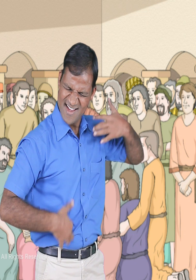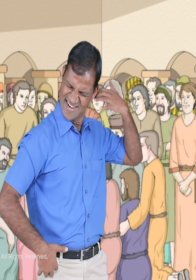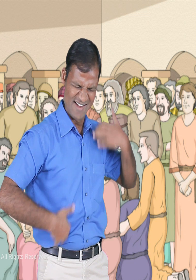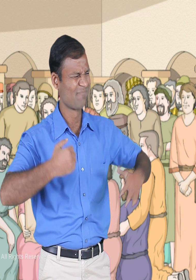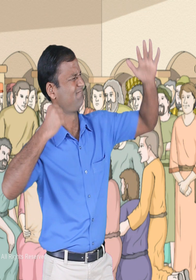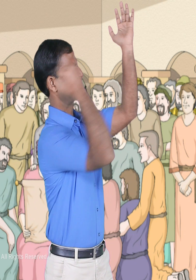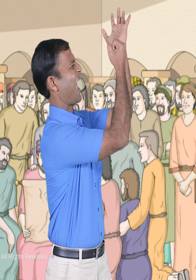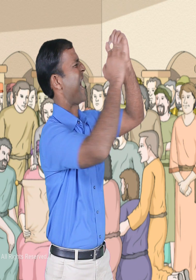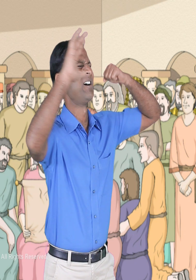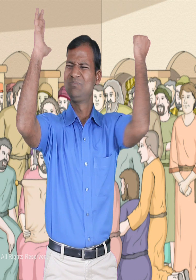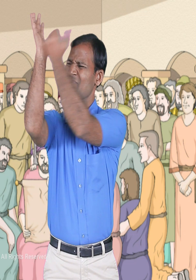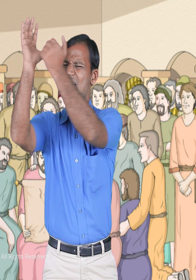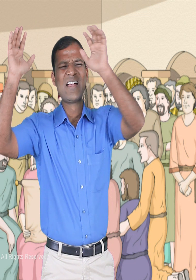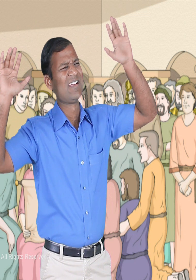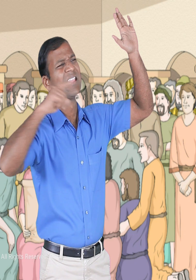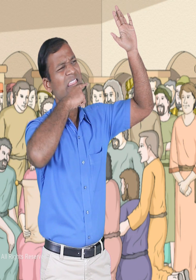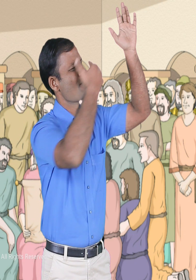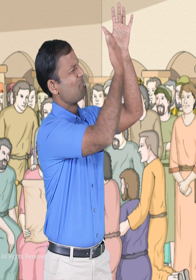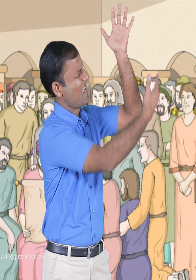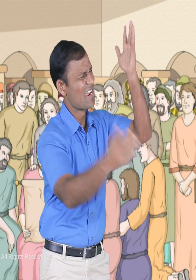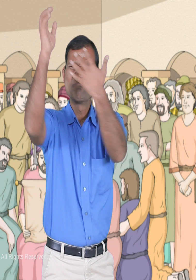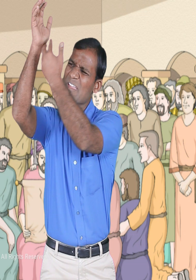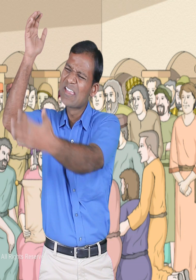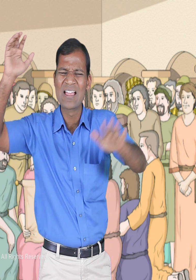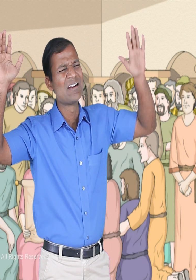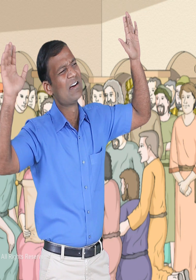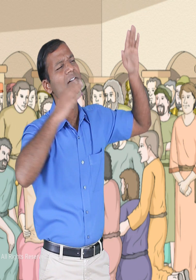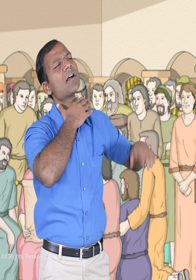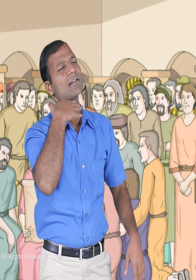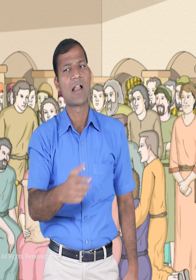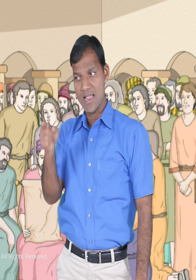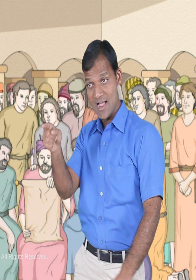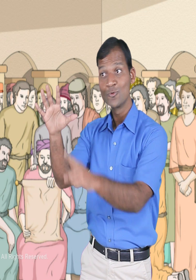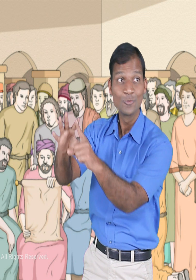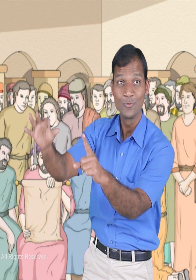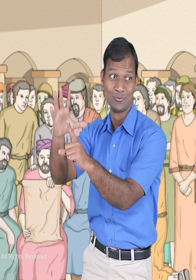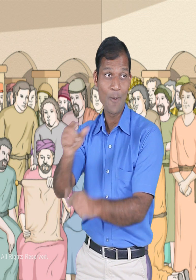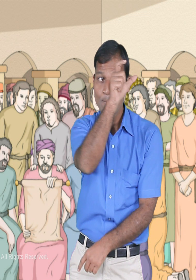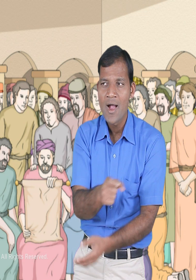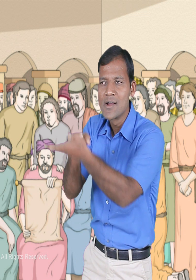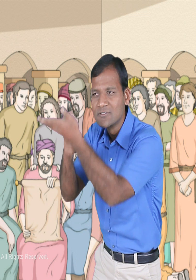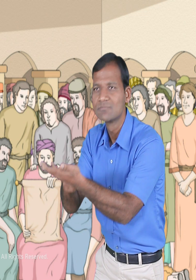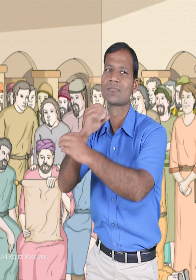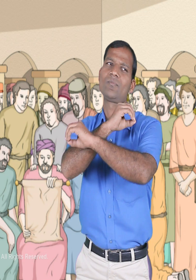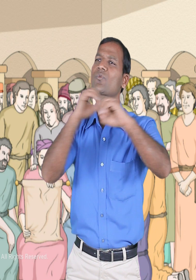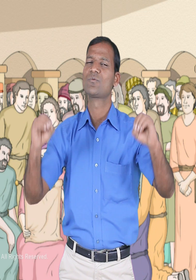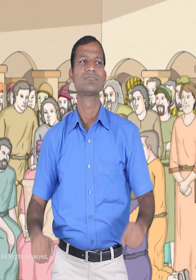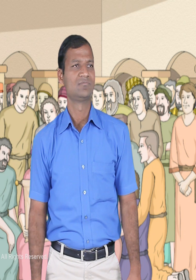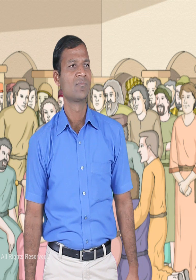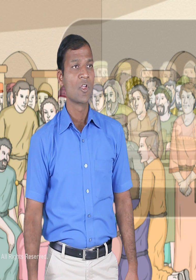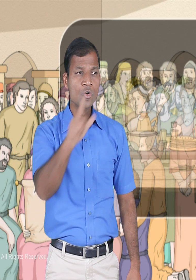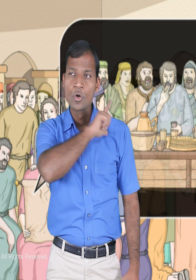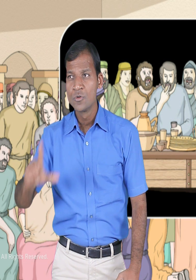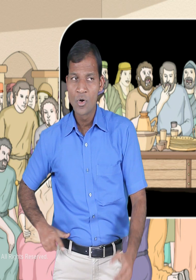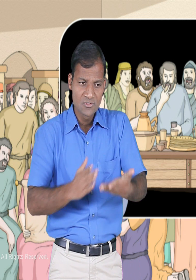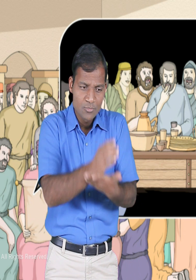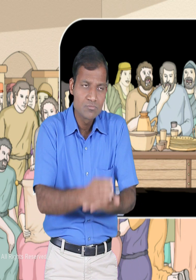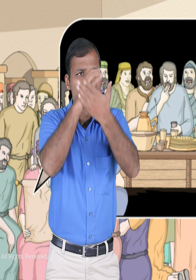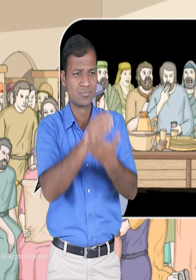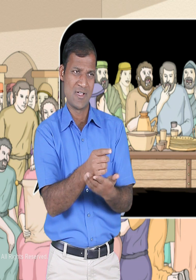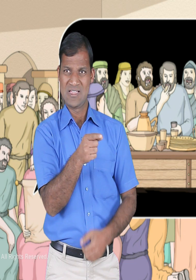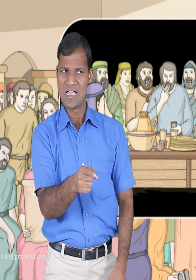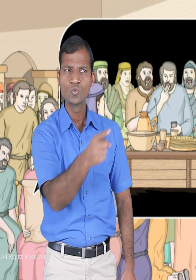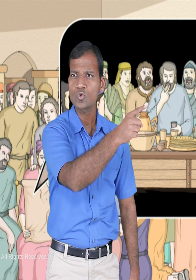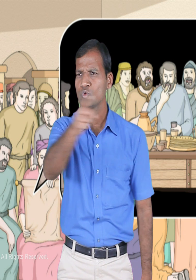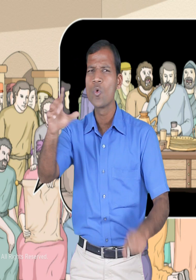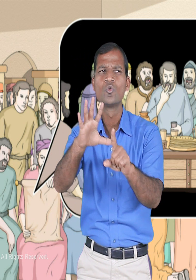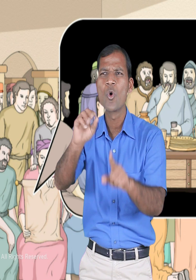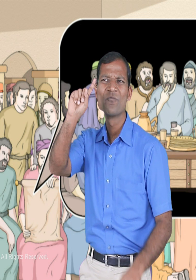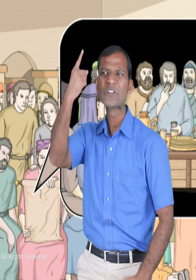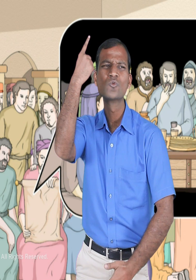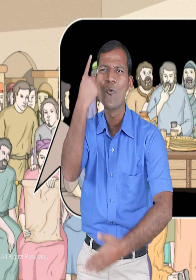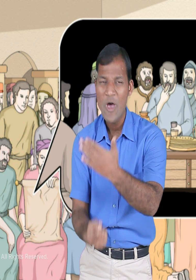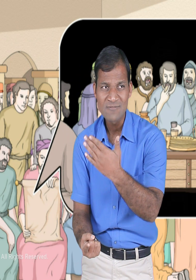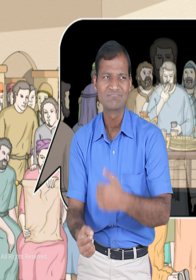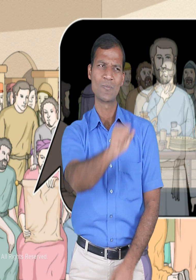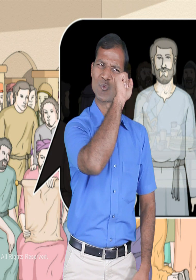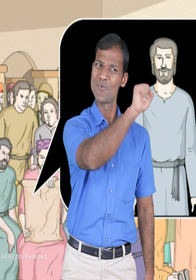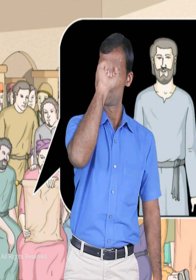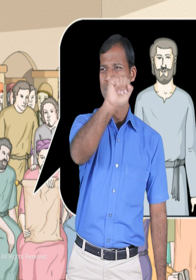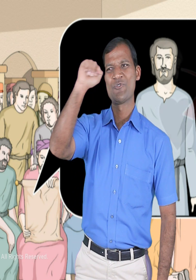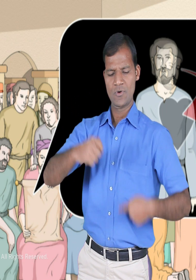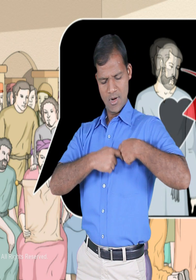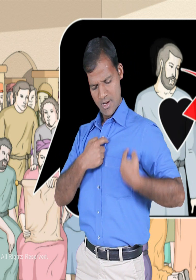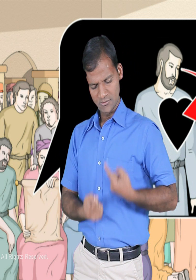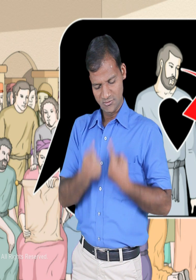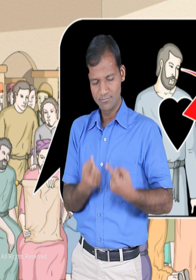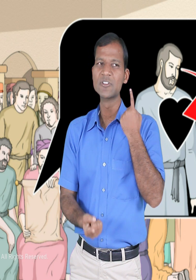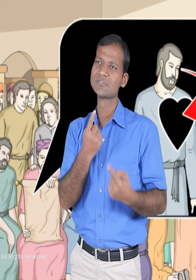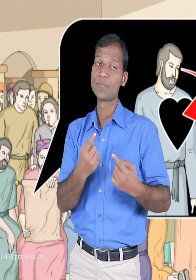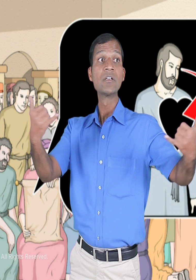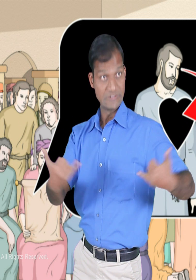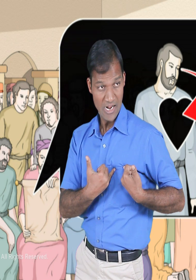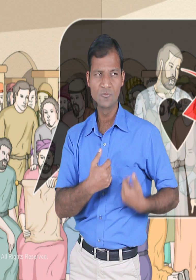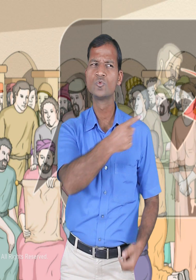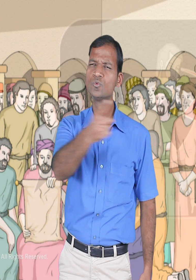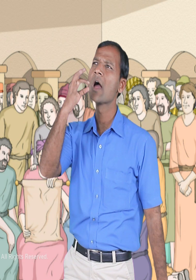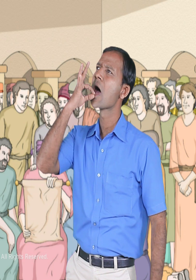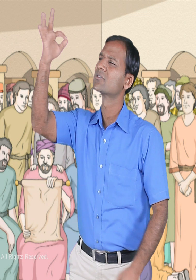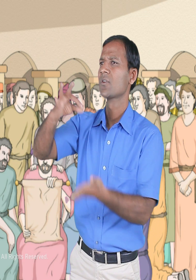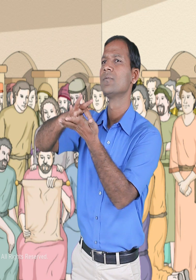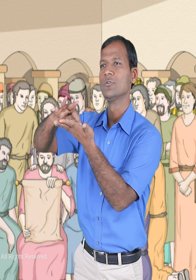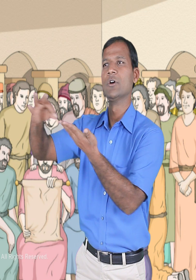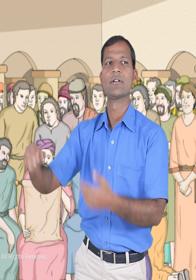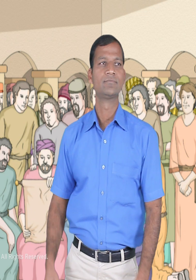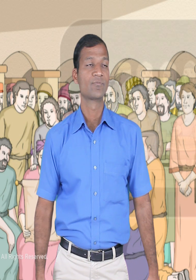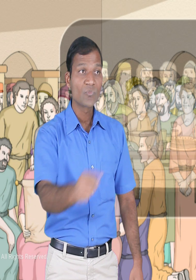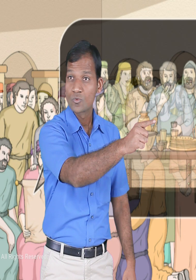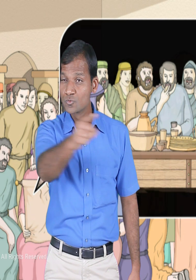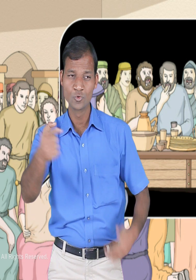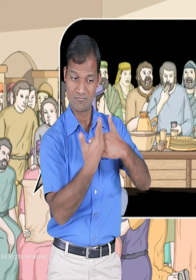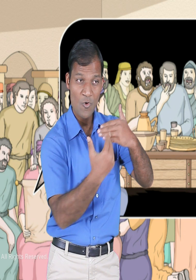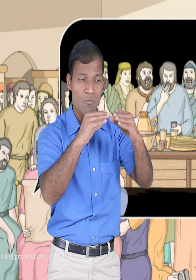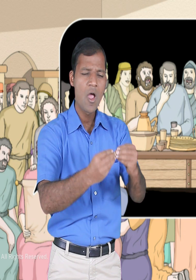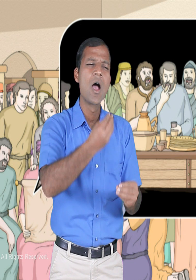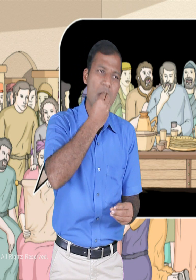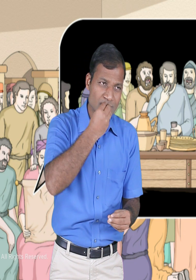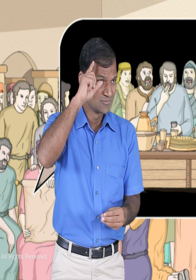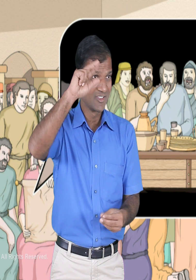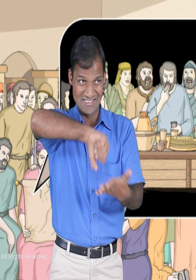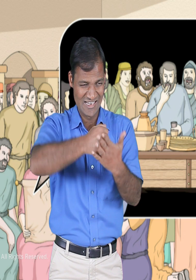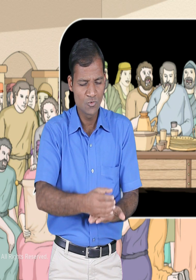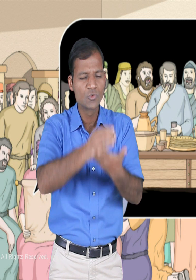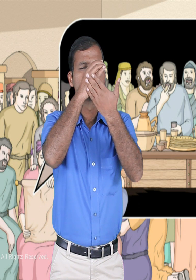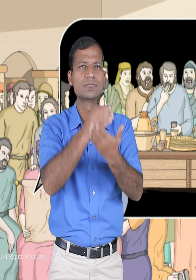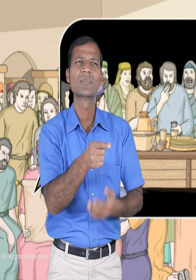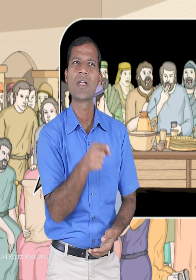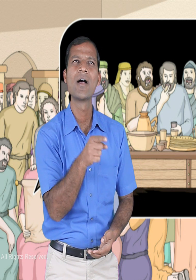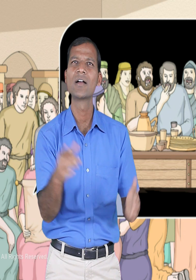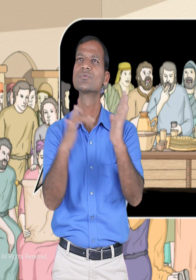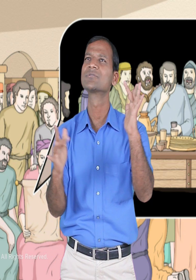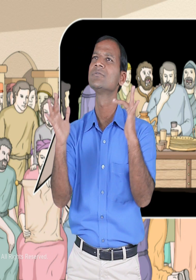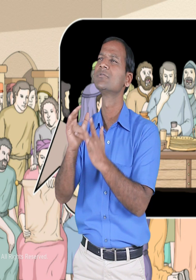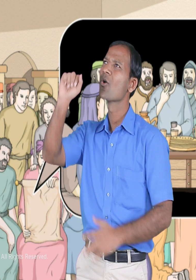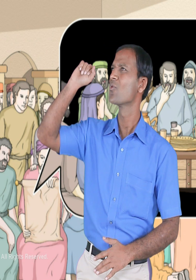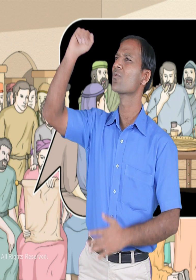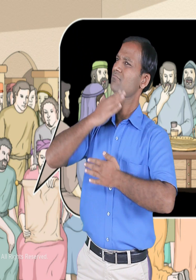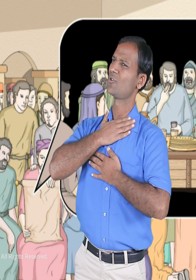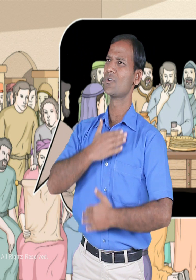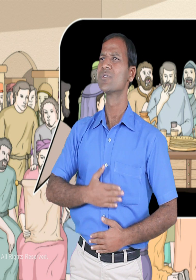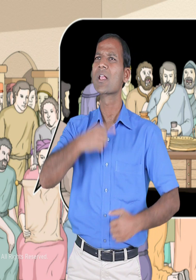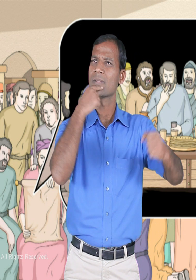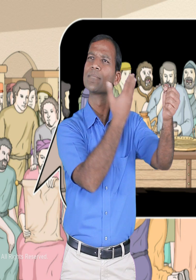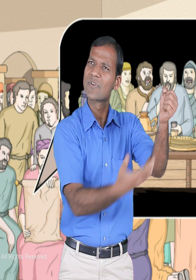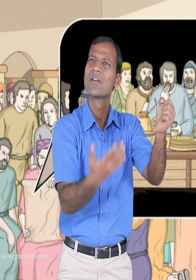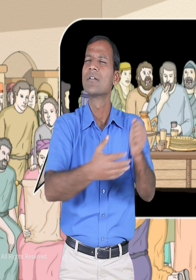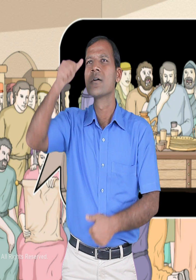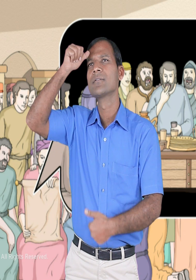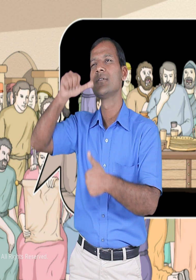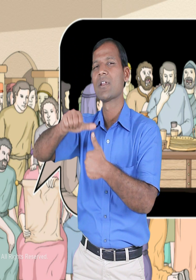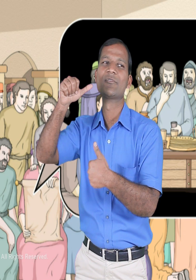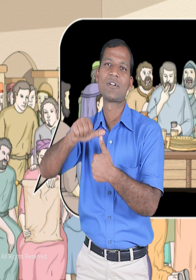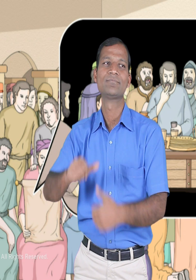That is why many among you are weak and sick, and a number of you have fallen asleep.